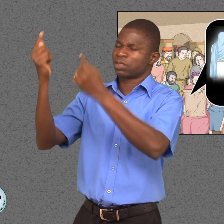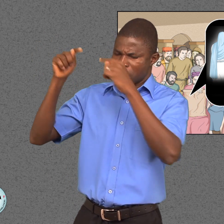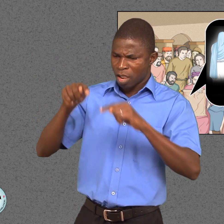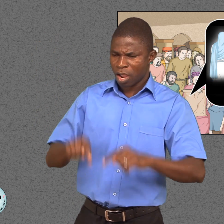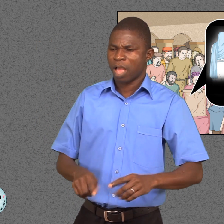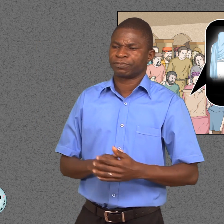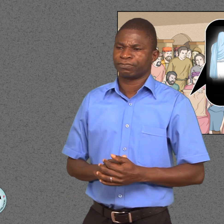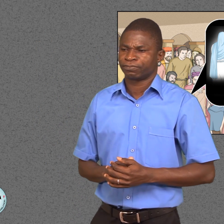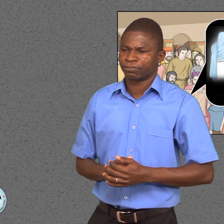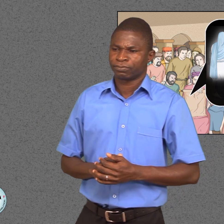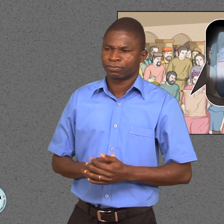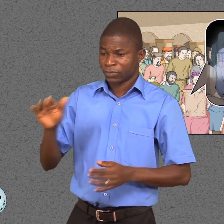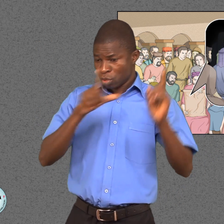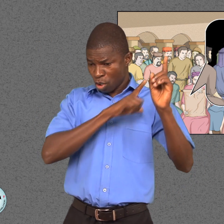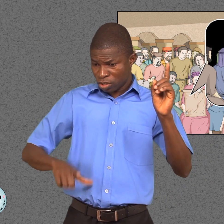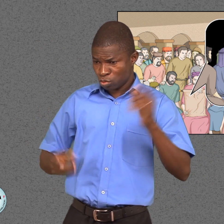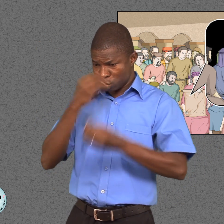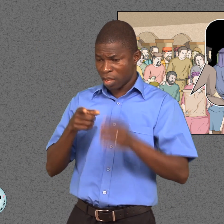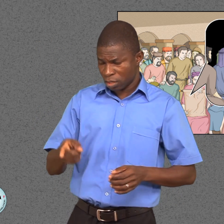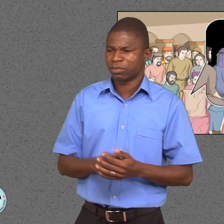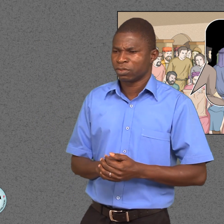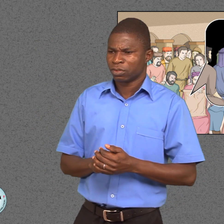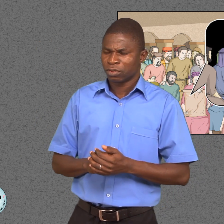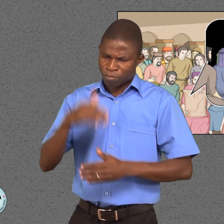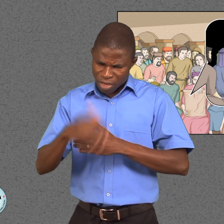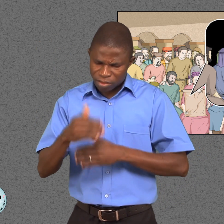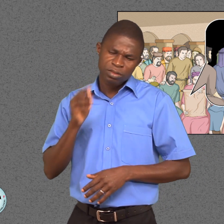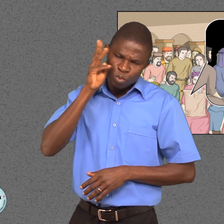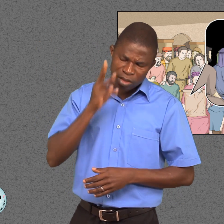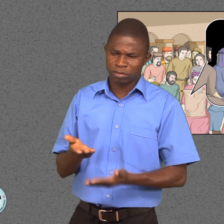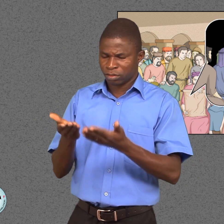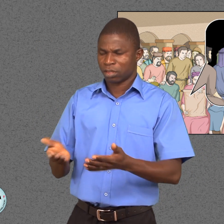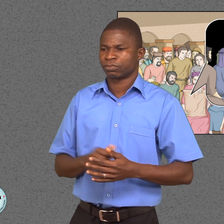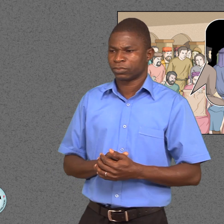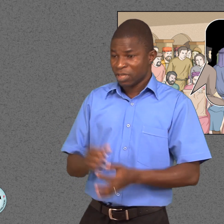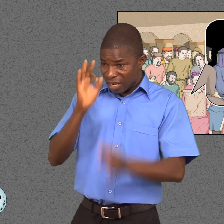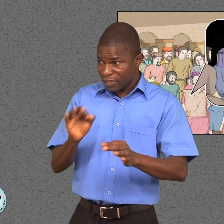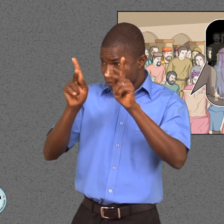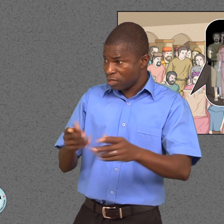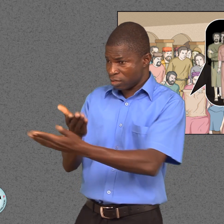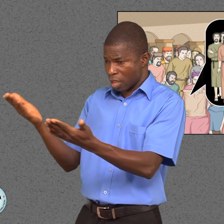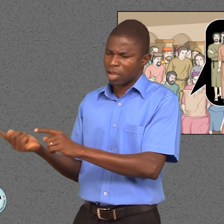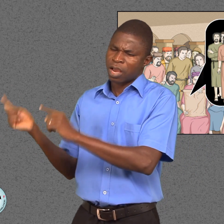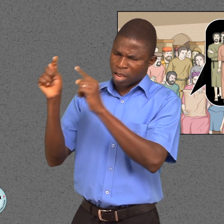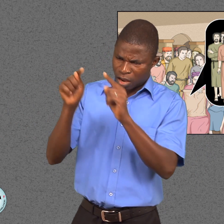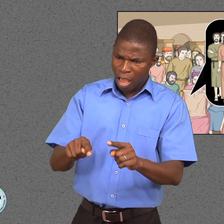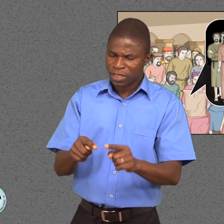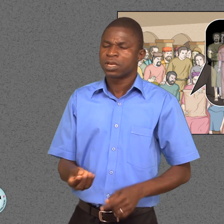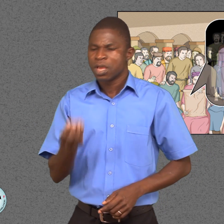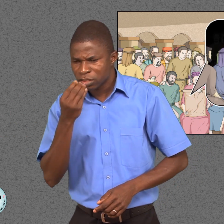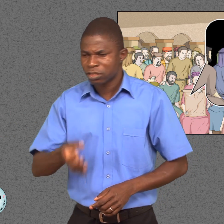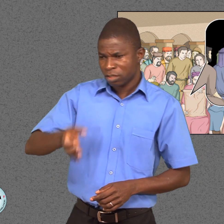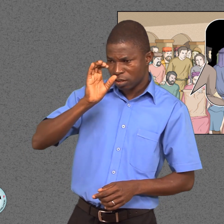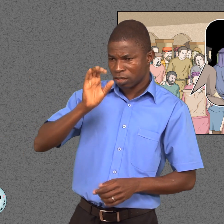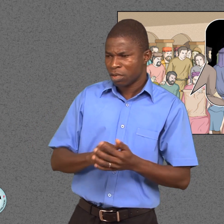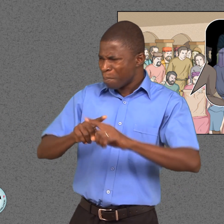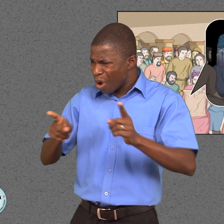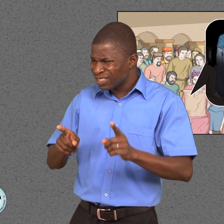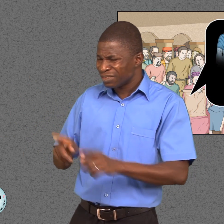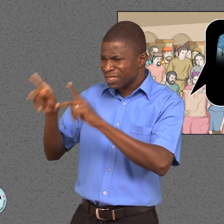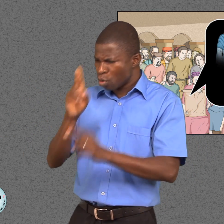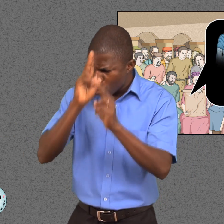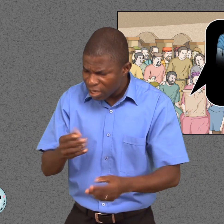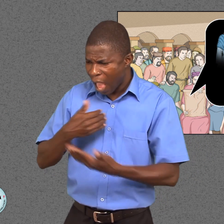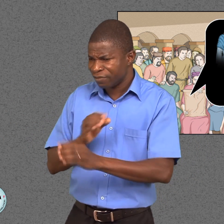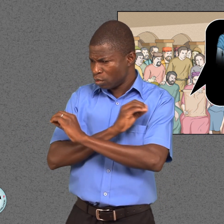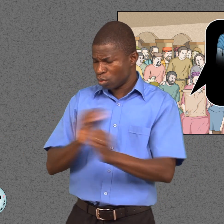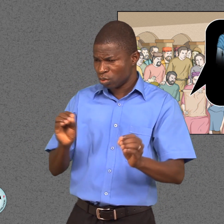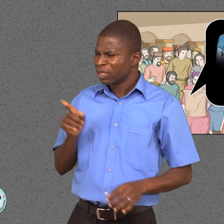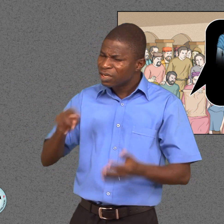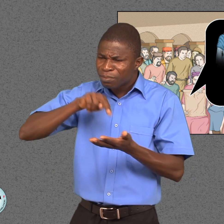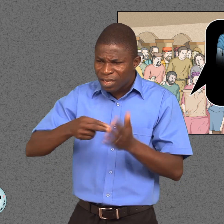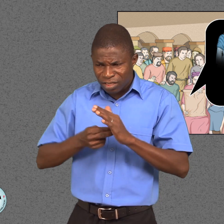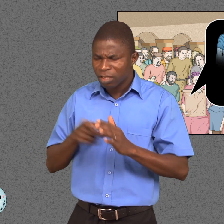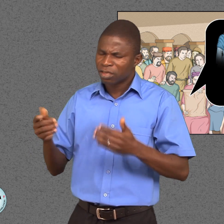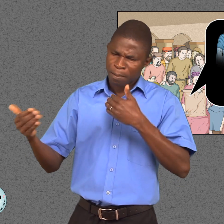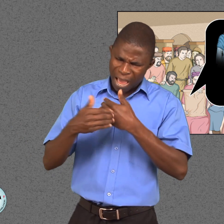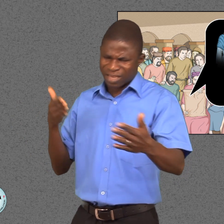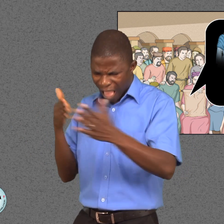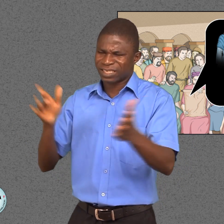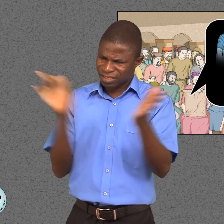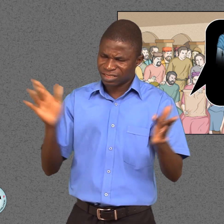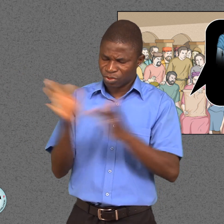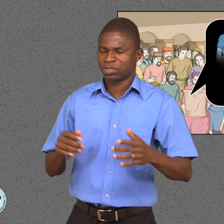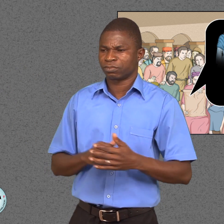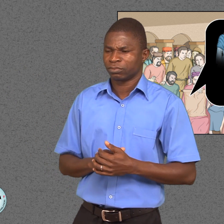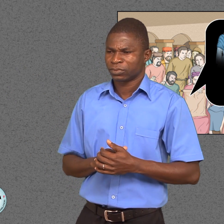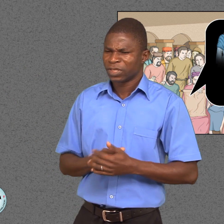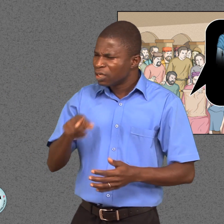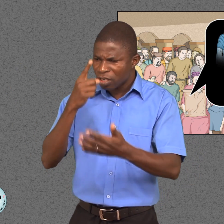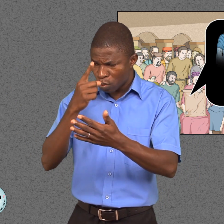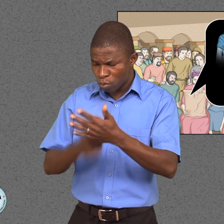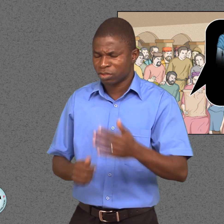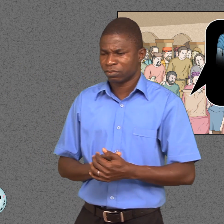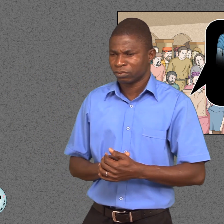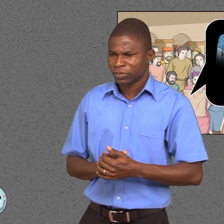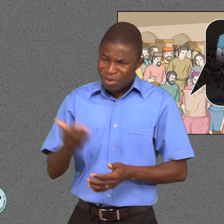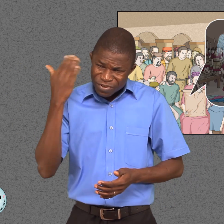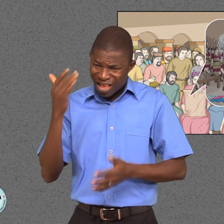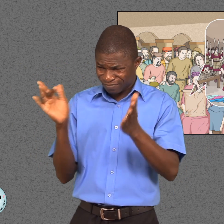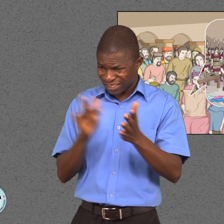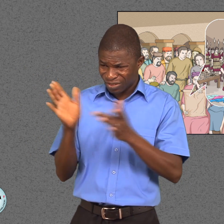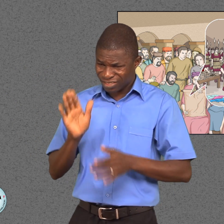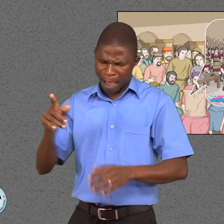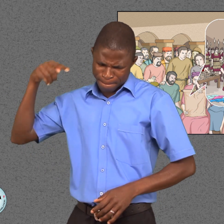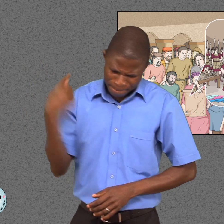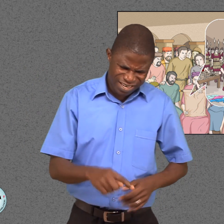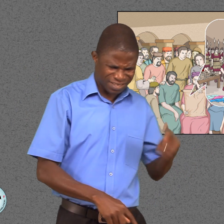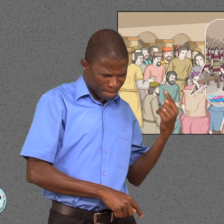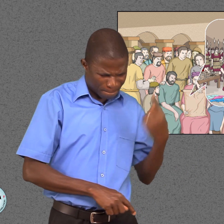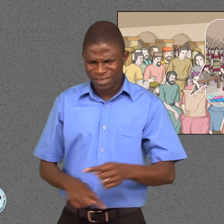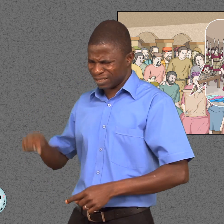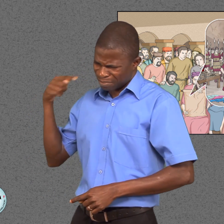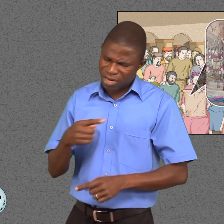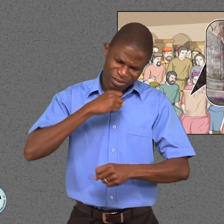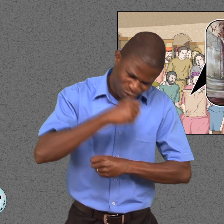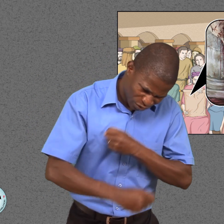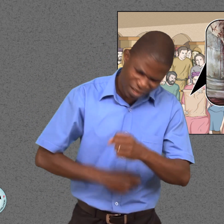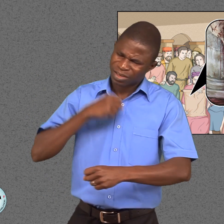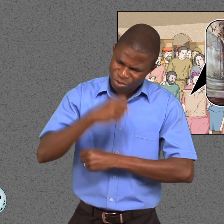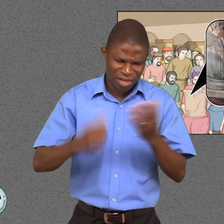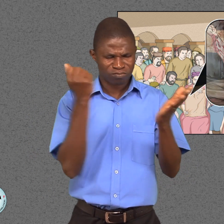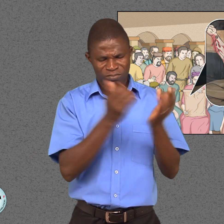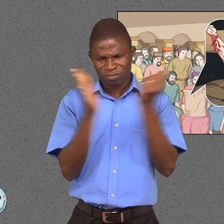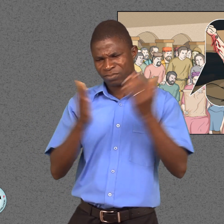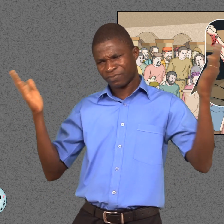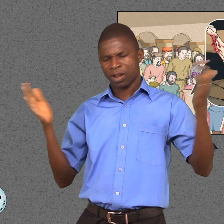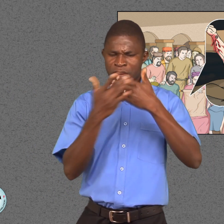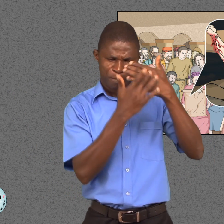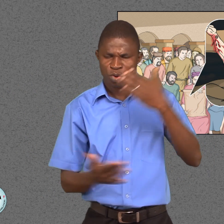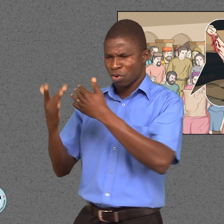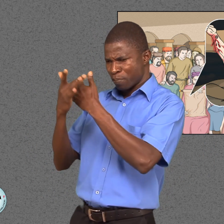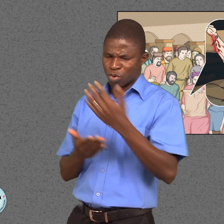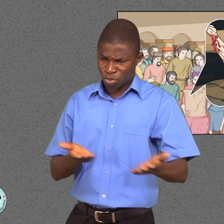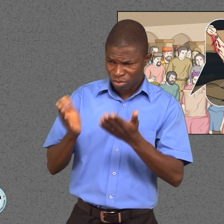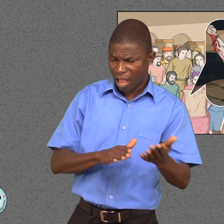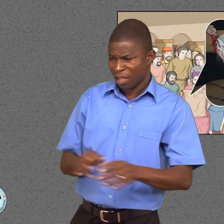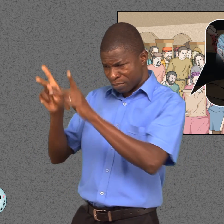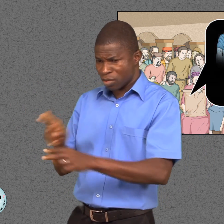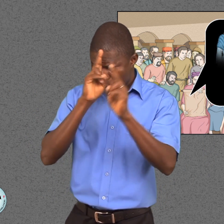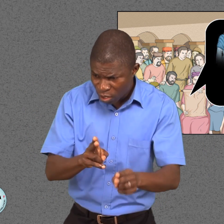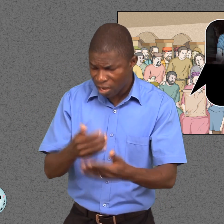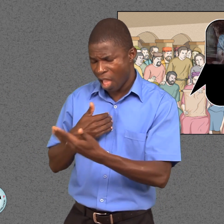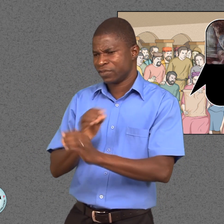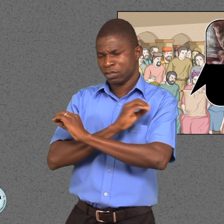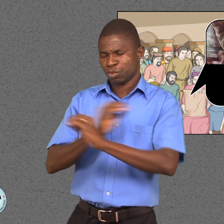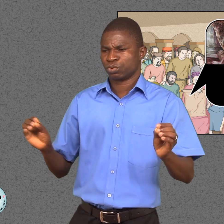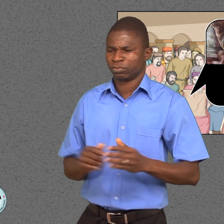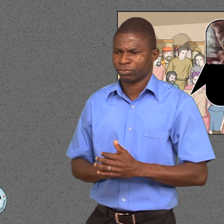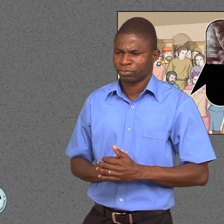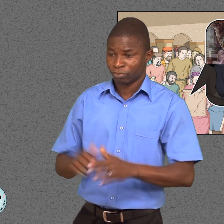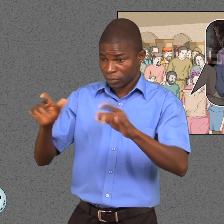Therefore, whoever eats the bread or drinks the cup of the Lord in an unworthy manner will be guilty of sinning against the body and blood of the Lord.